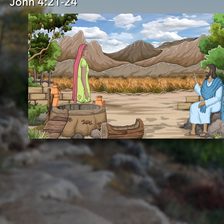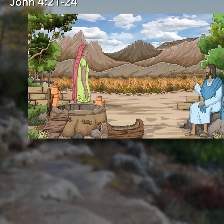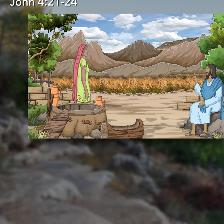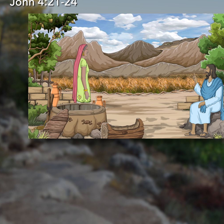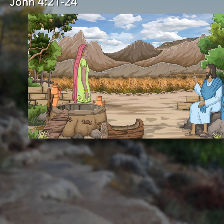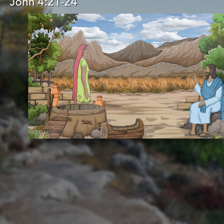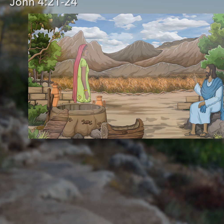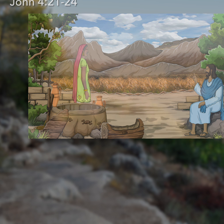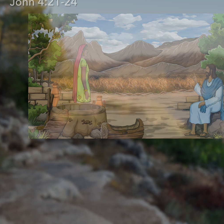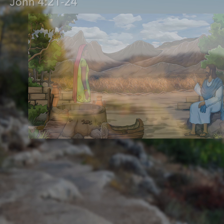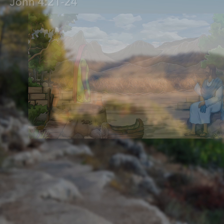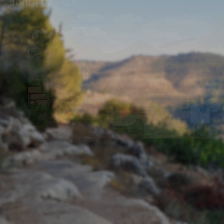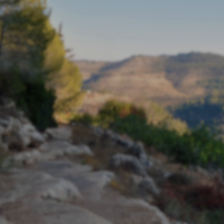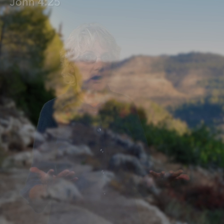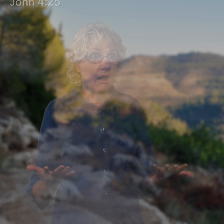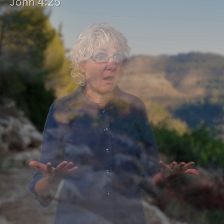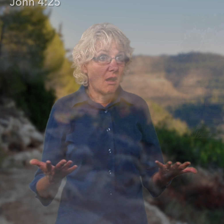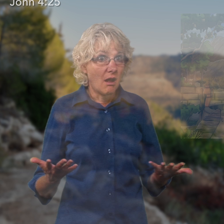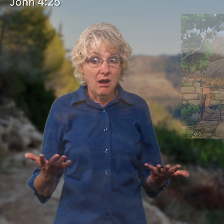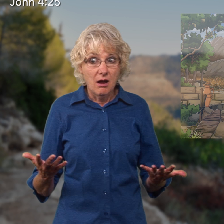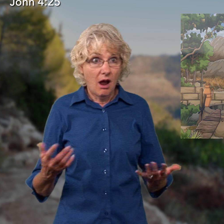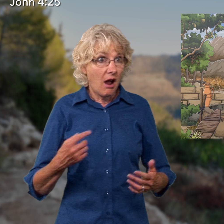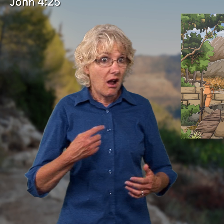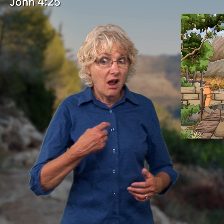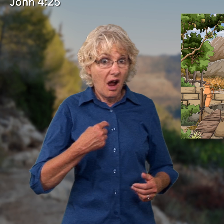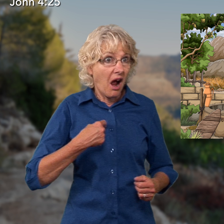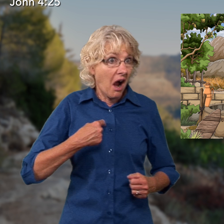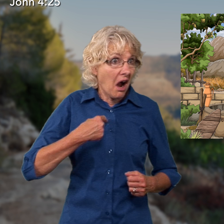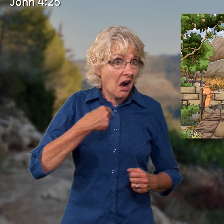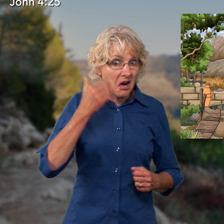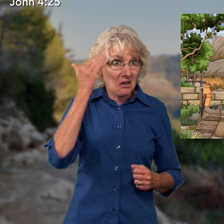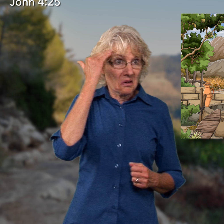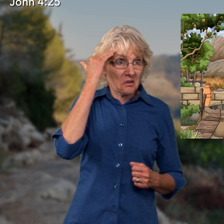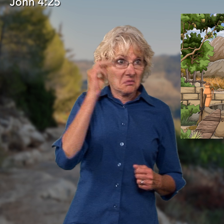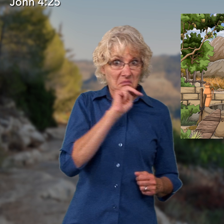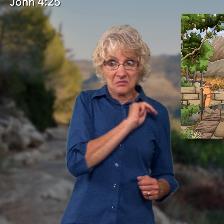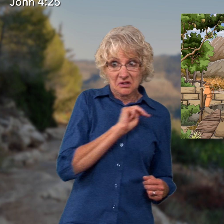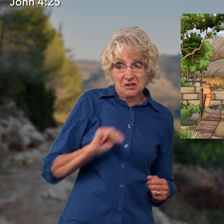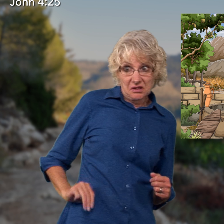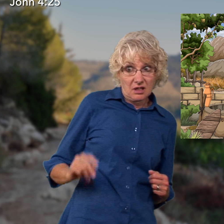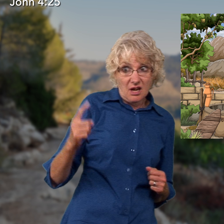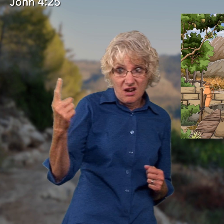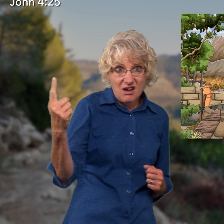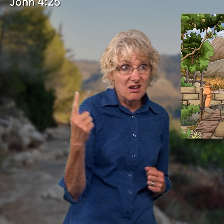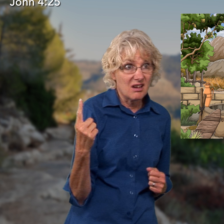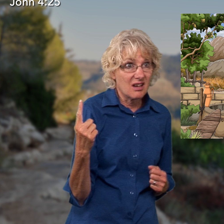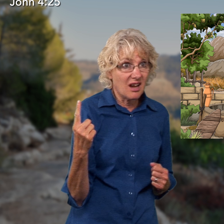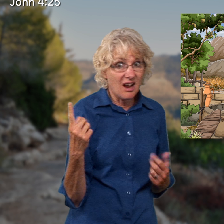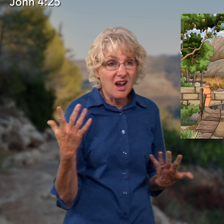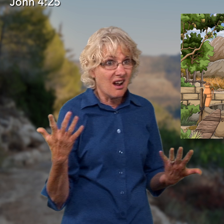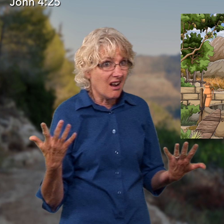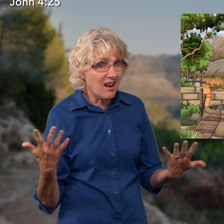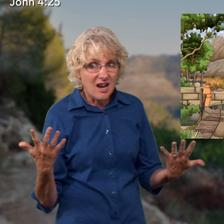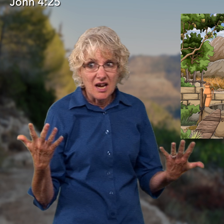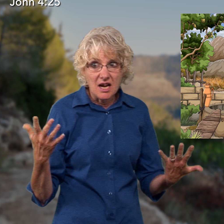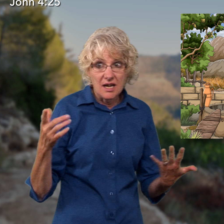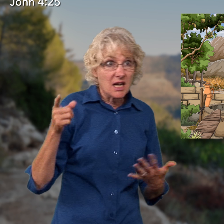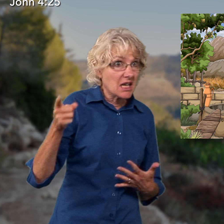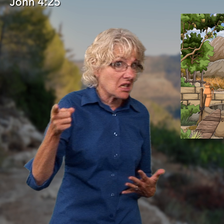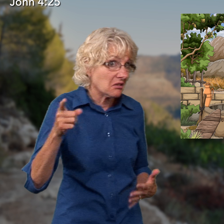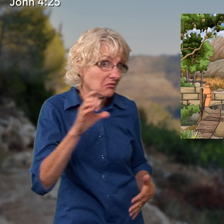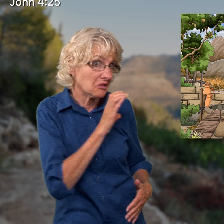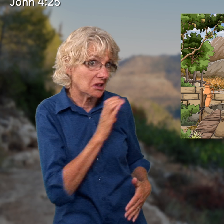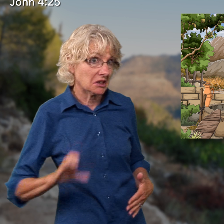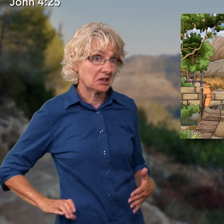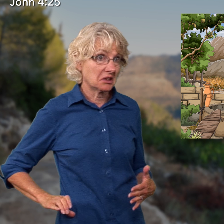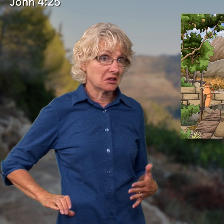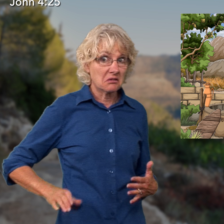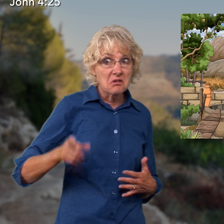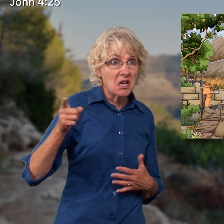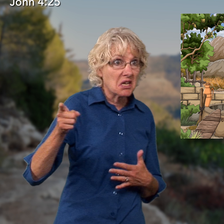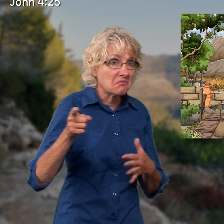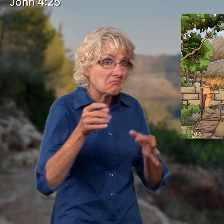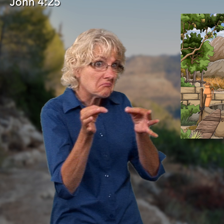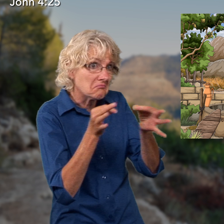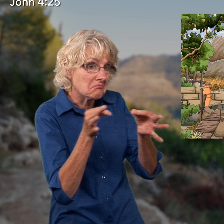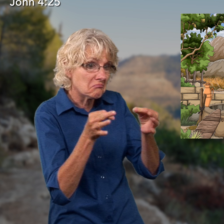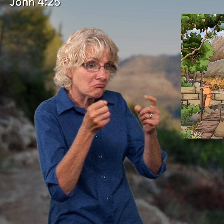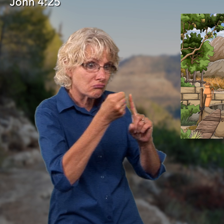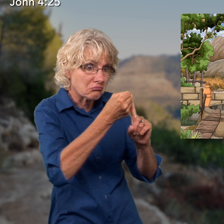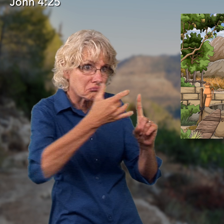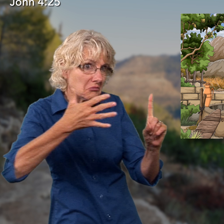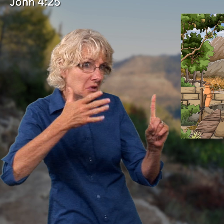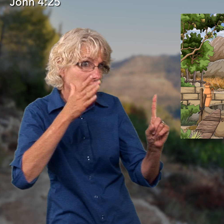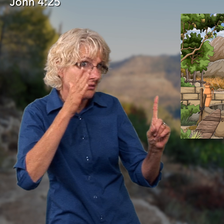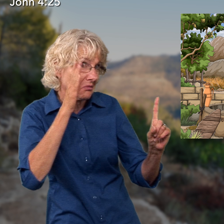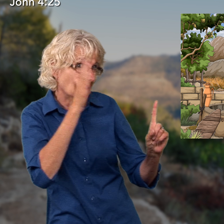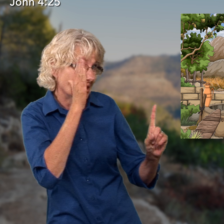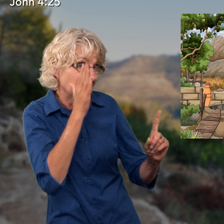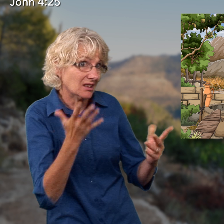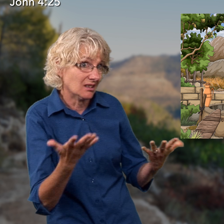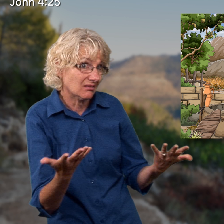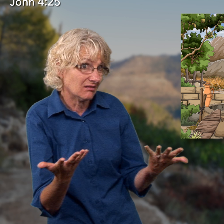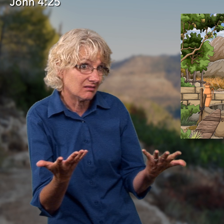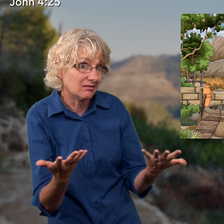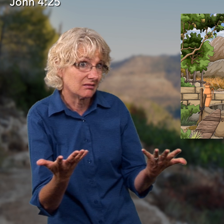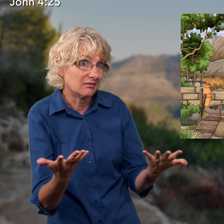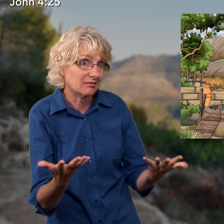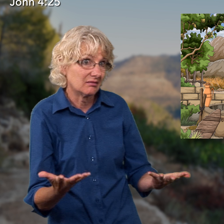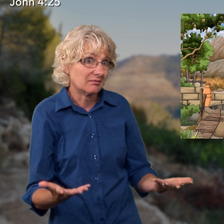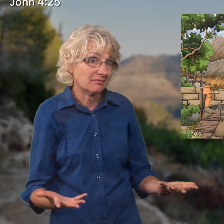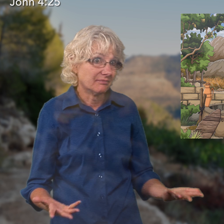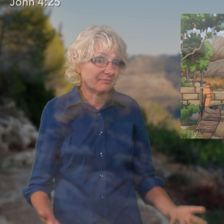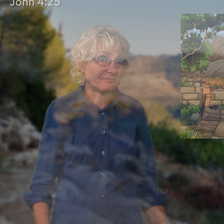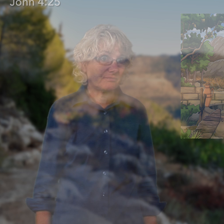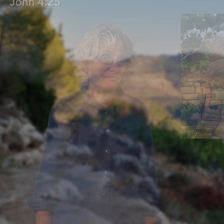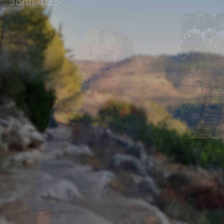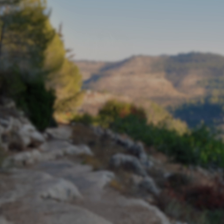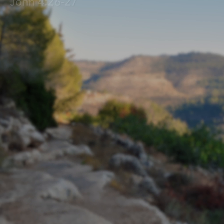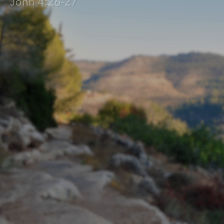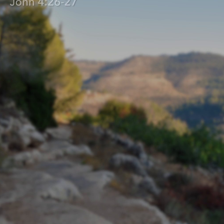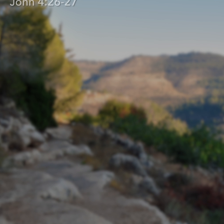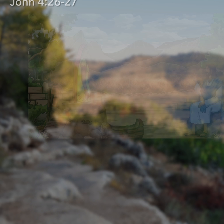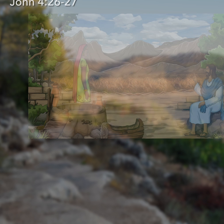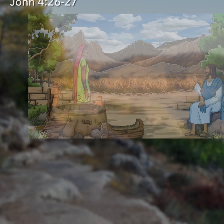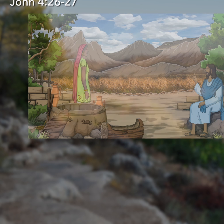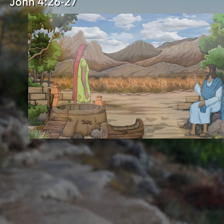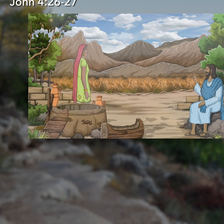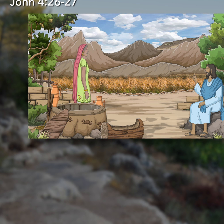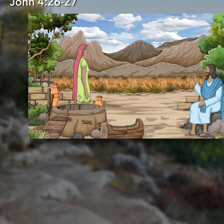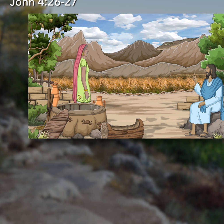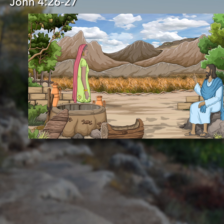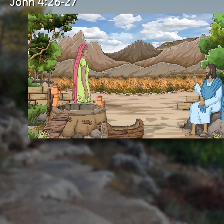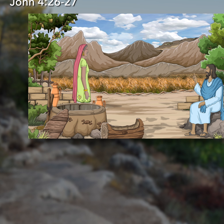The woman said, “I know that Messiah” (called Christ) “is coming. When He comes, He will explain everything to us.”